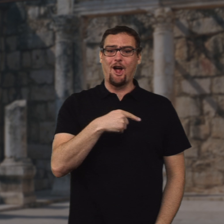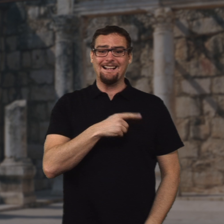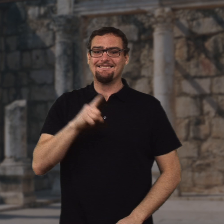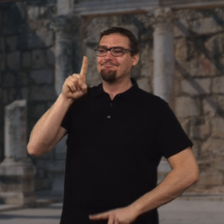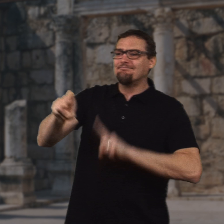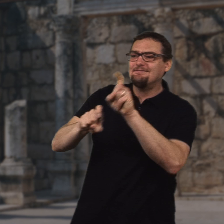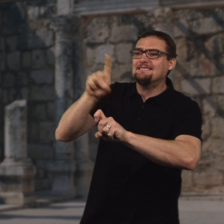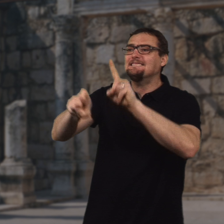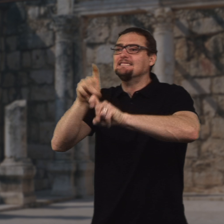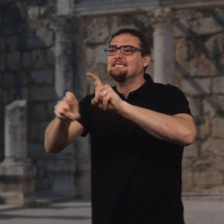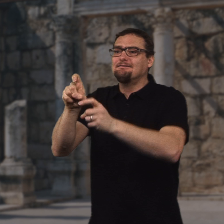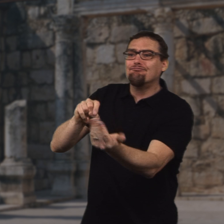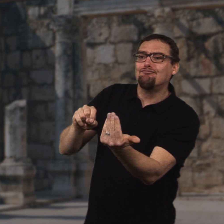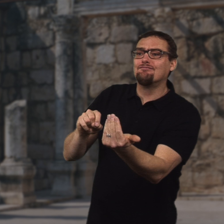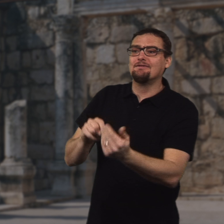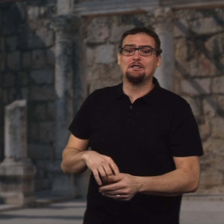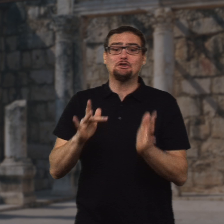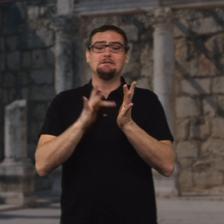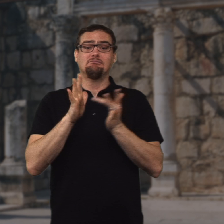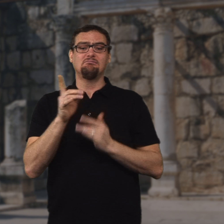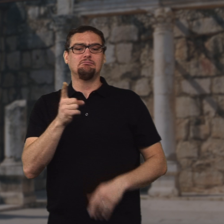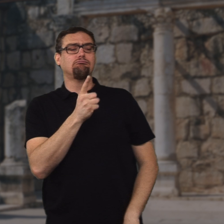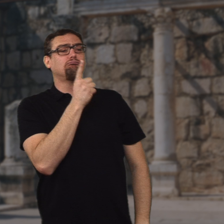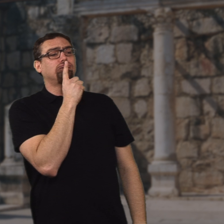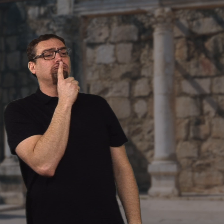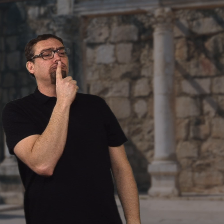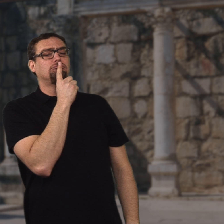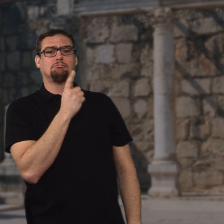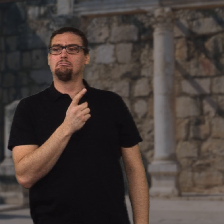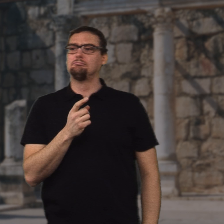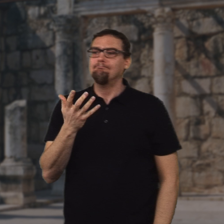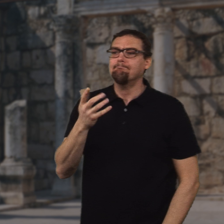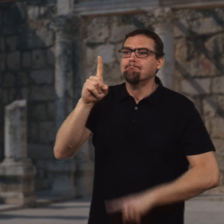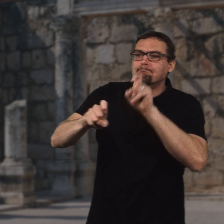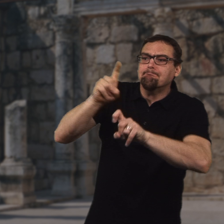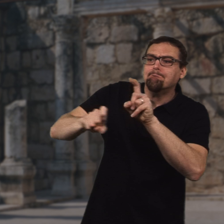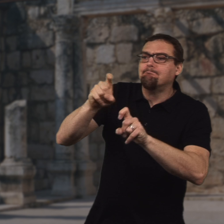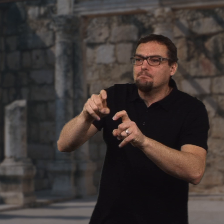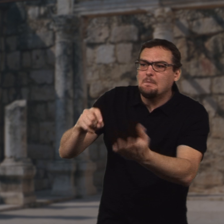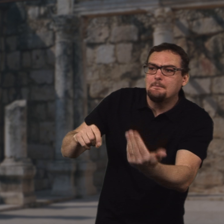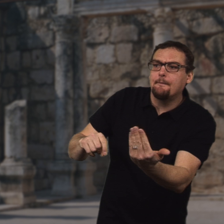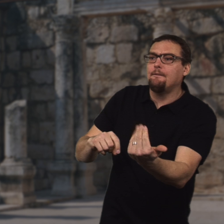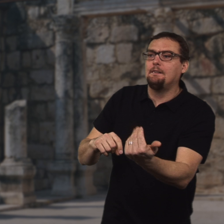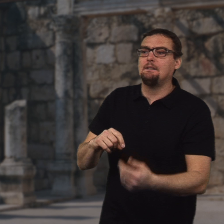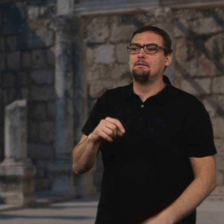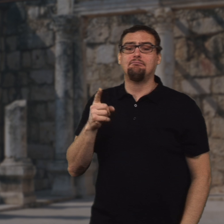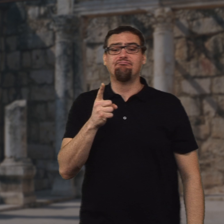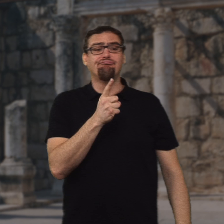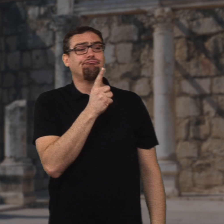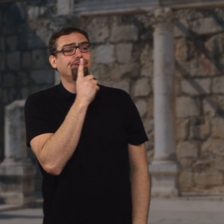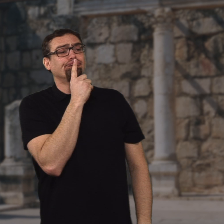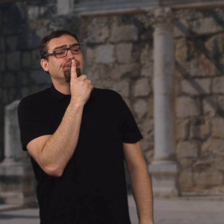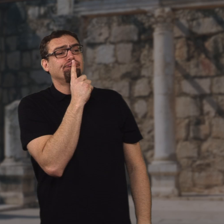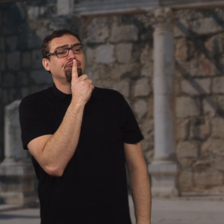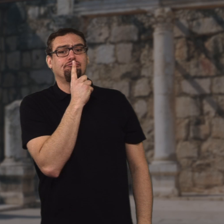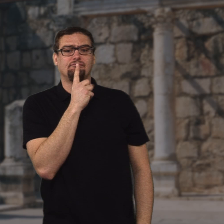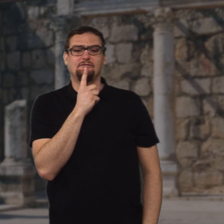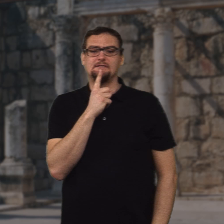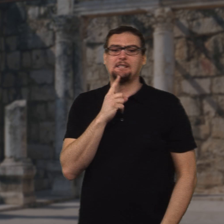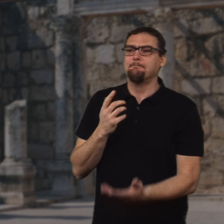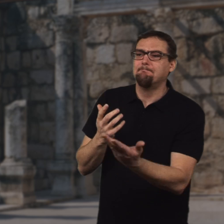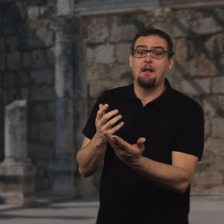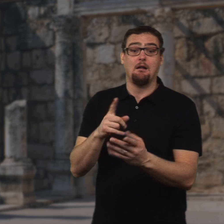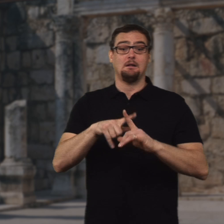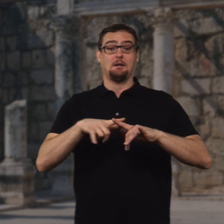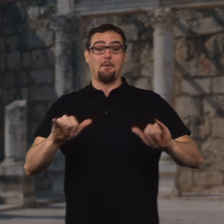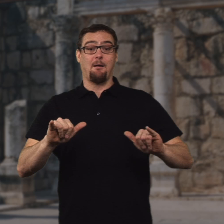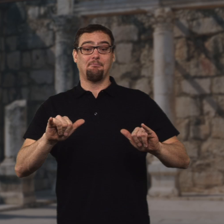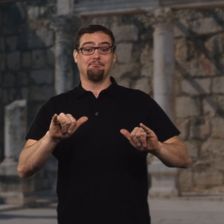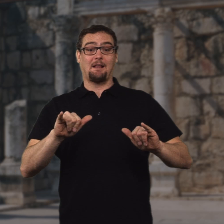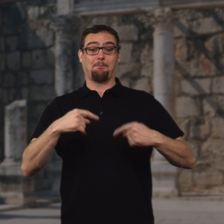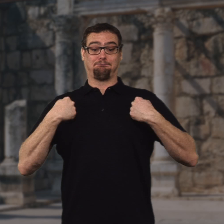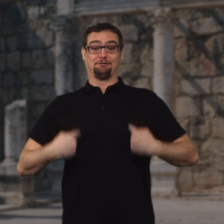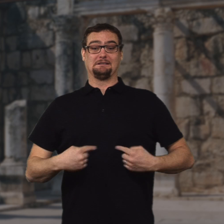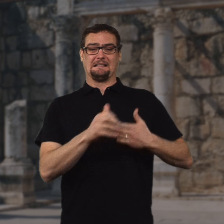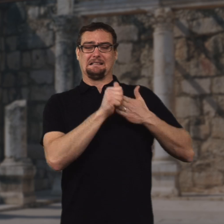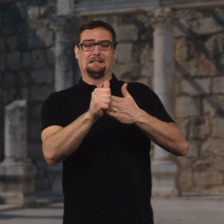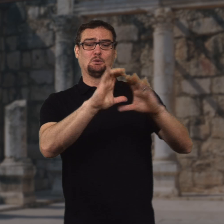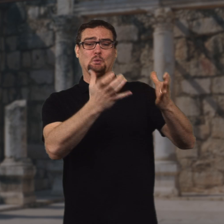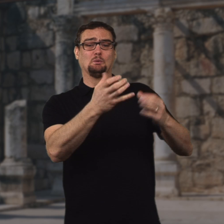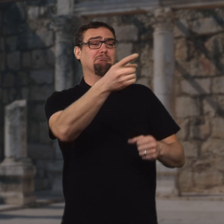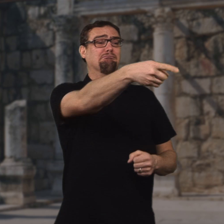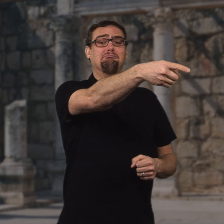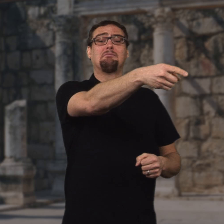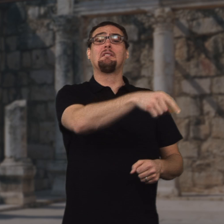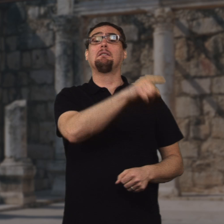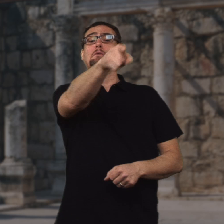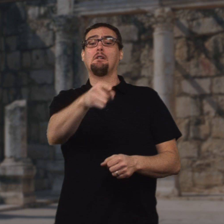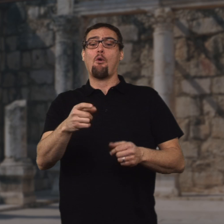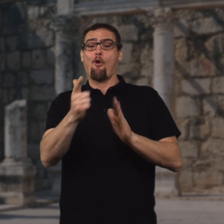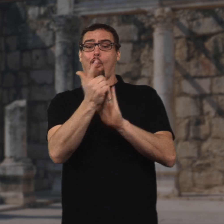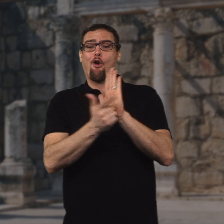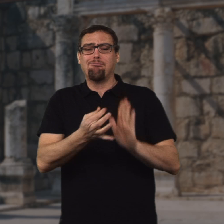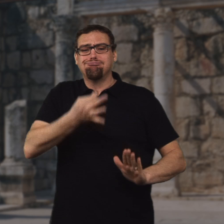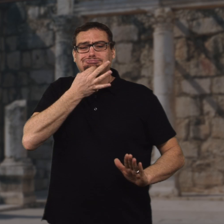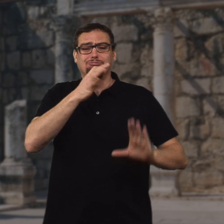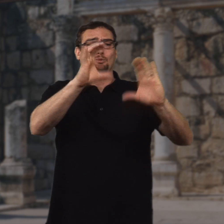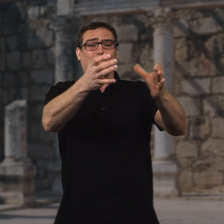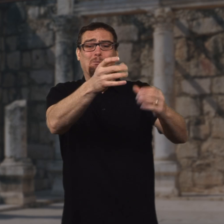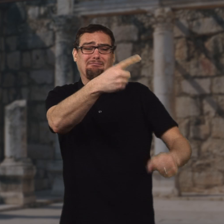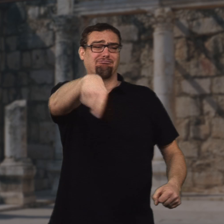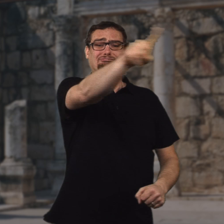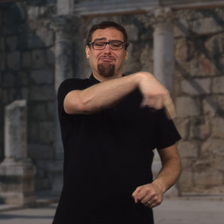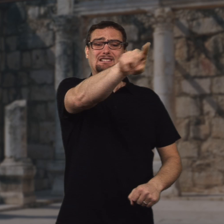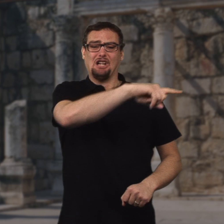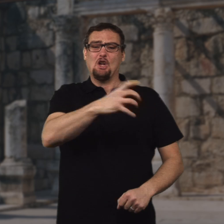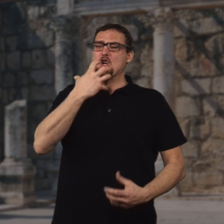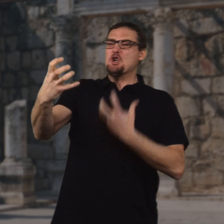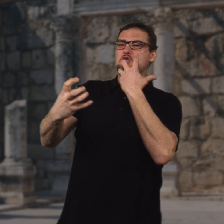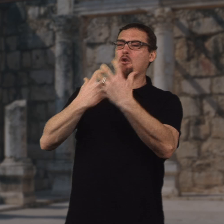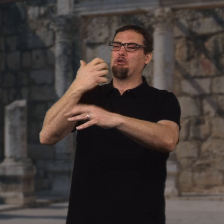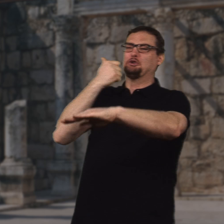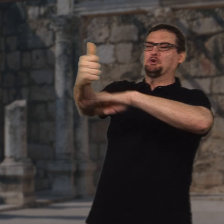Herod questioned Jesus at great length, but He gave no answer.